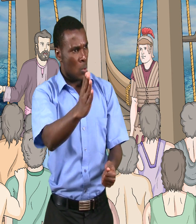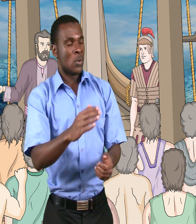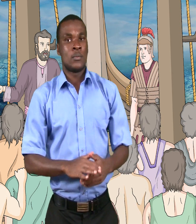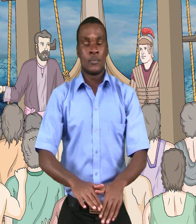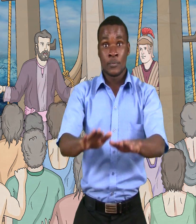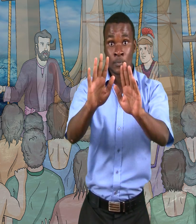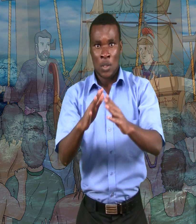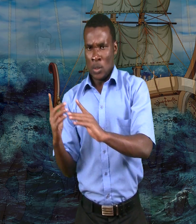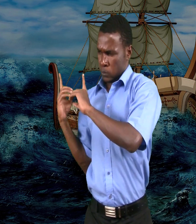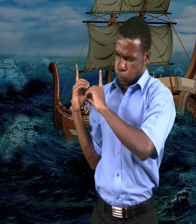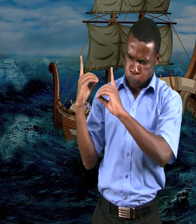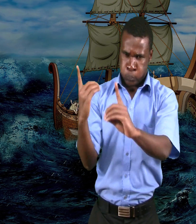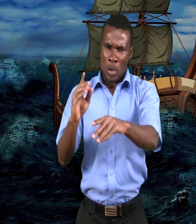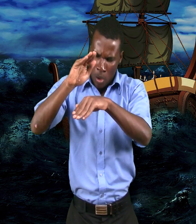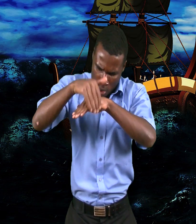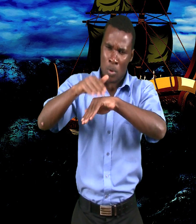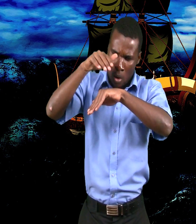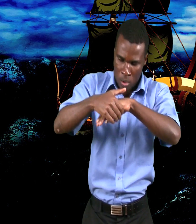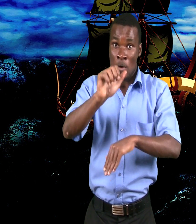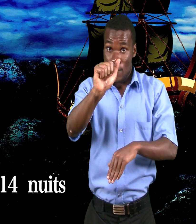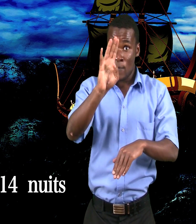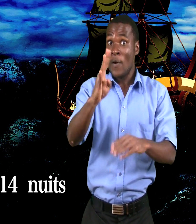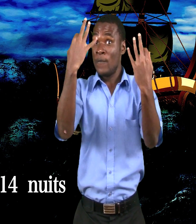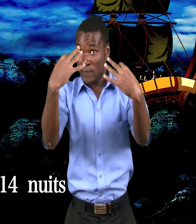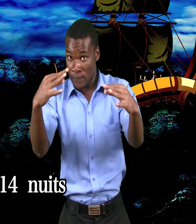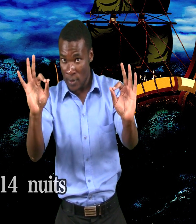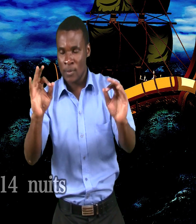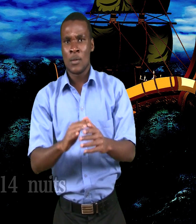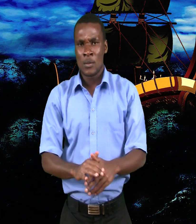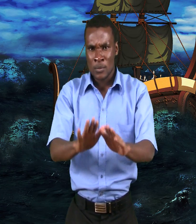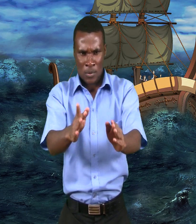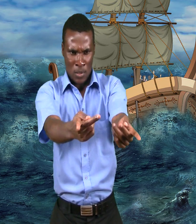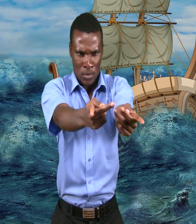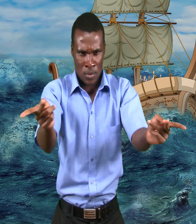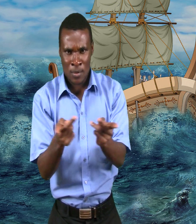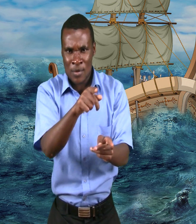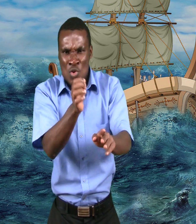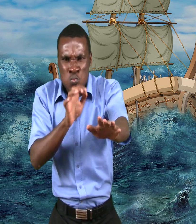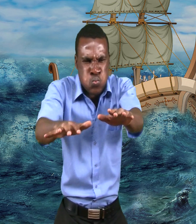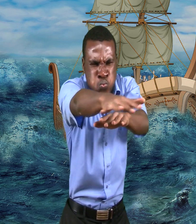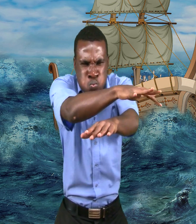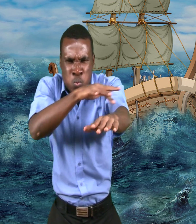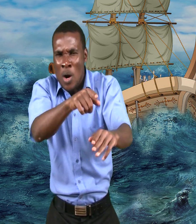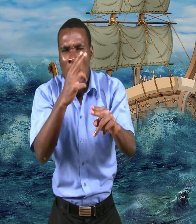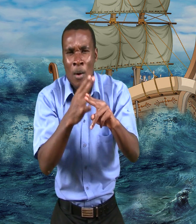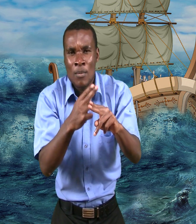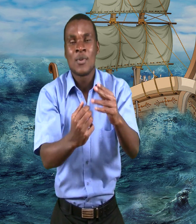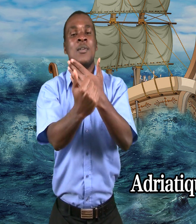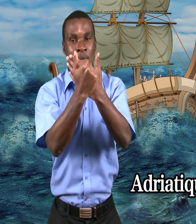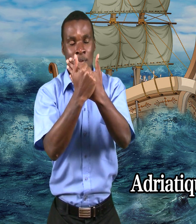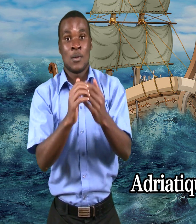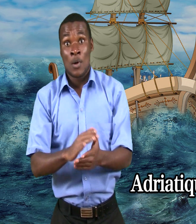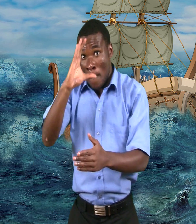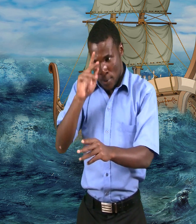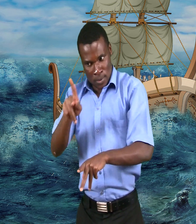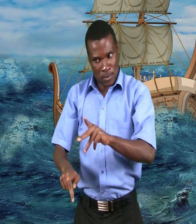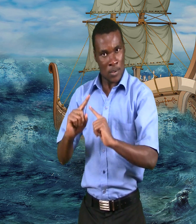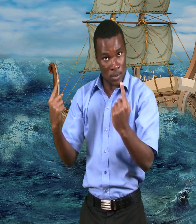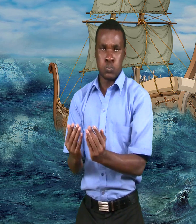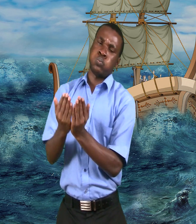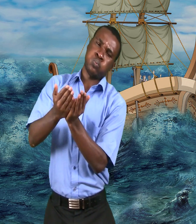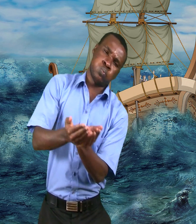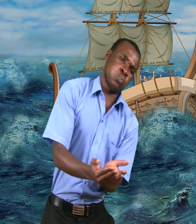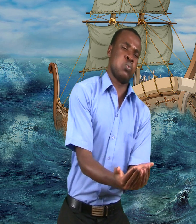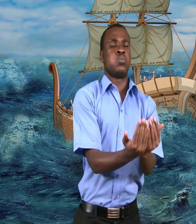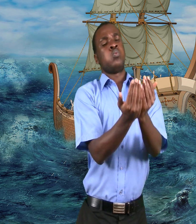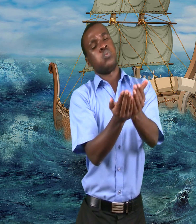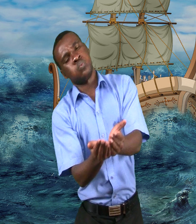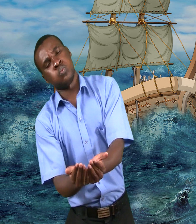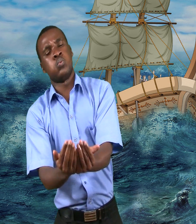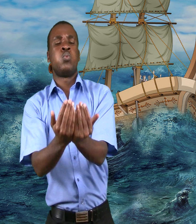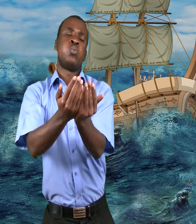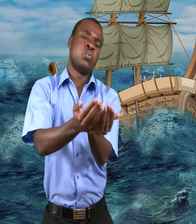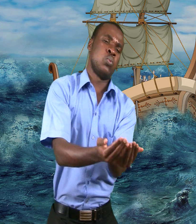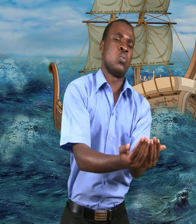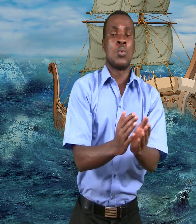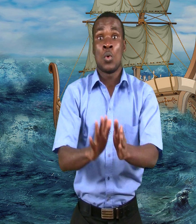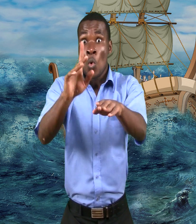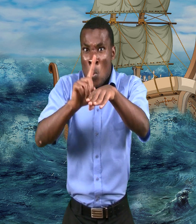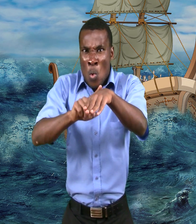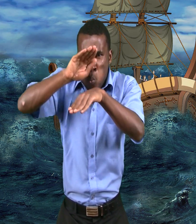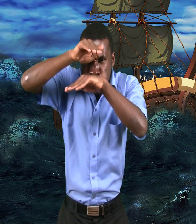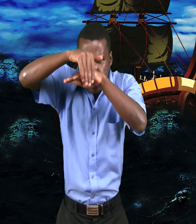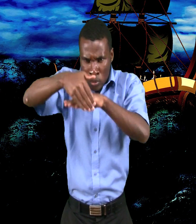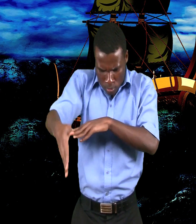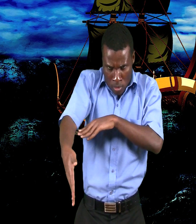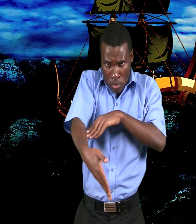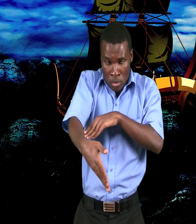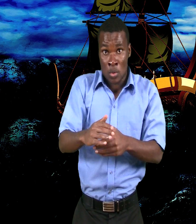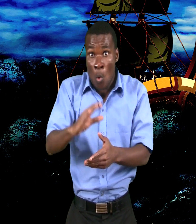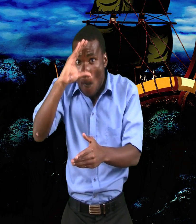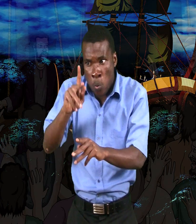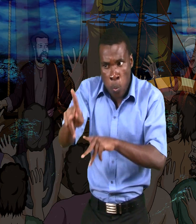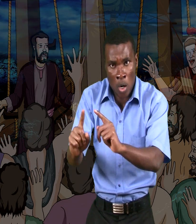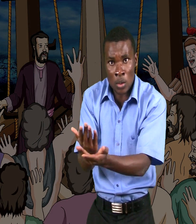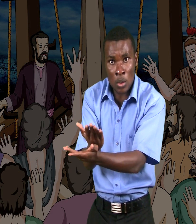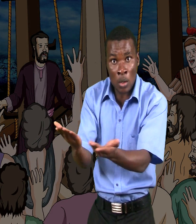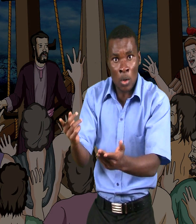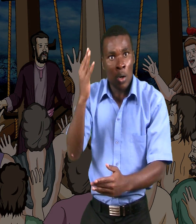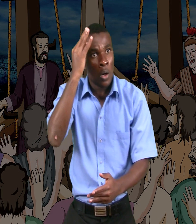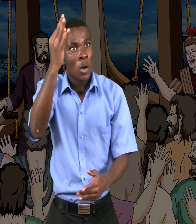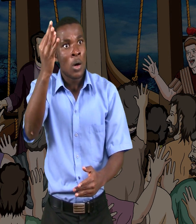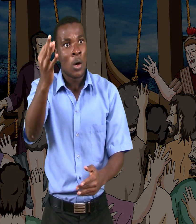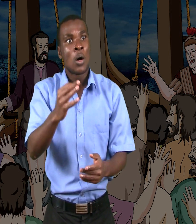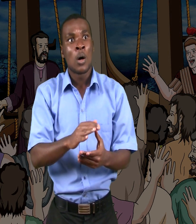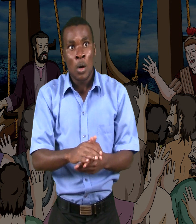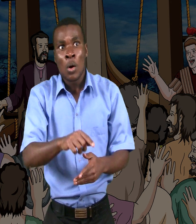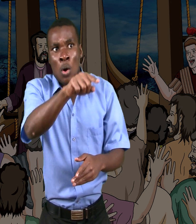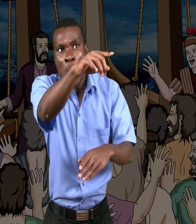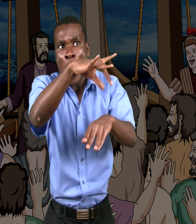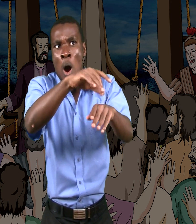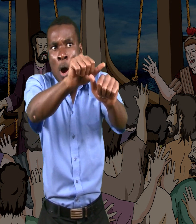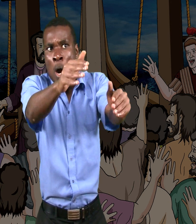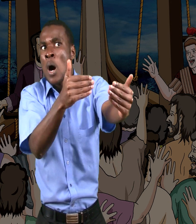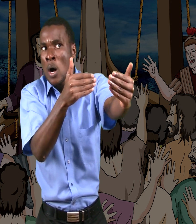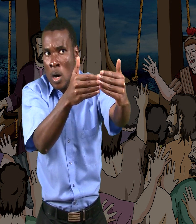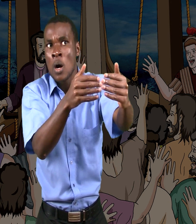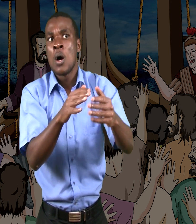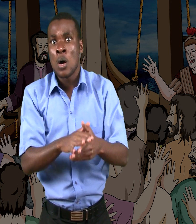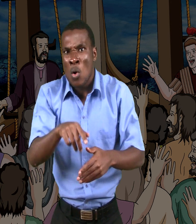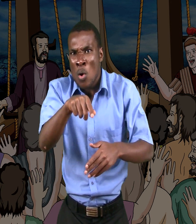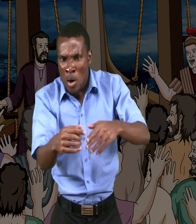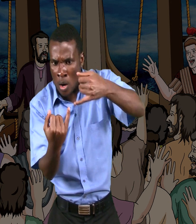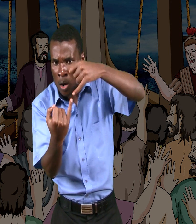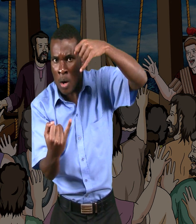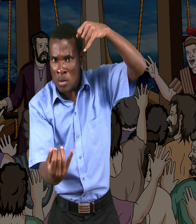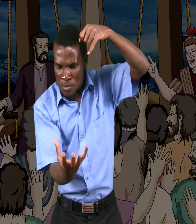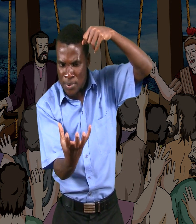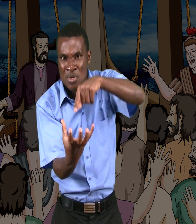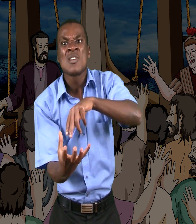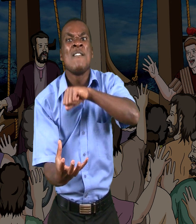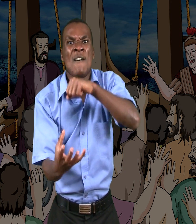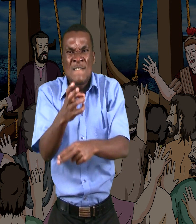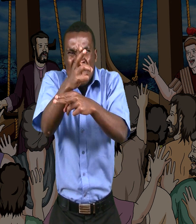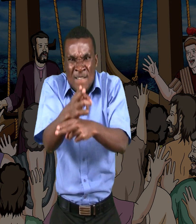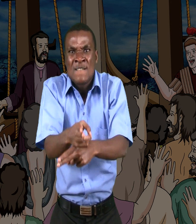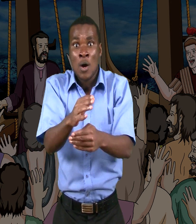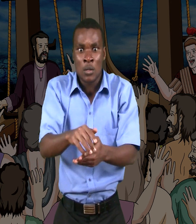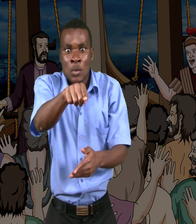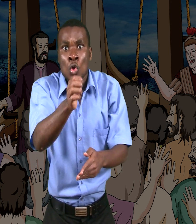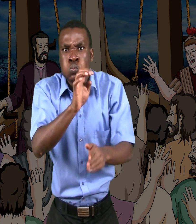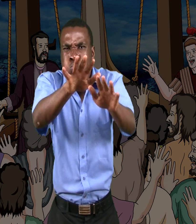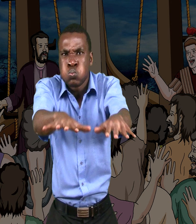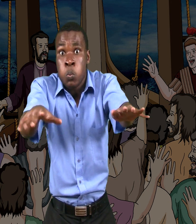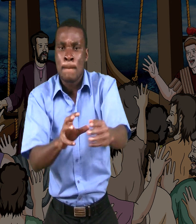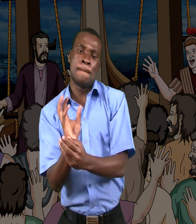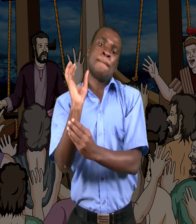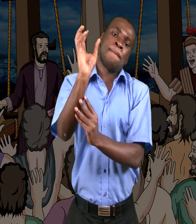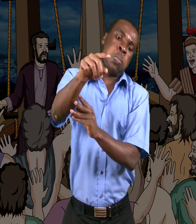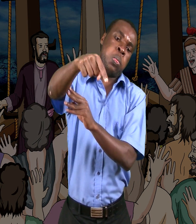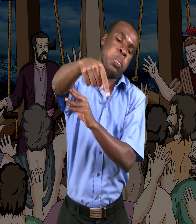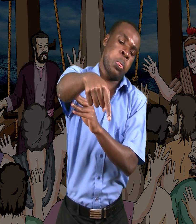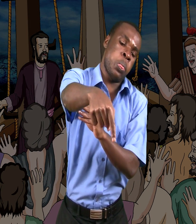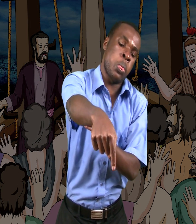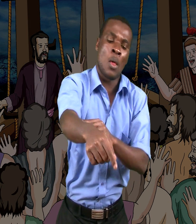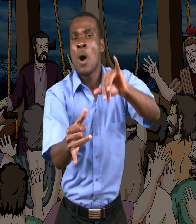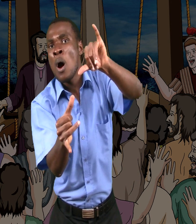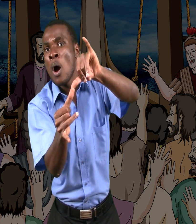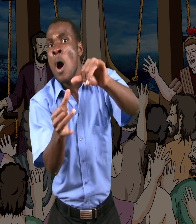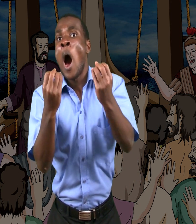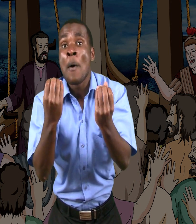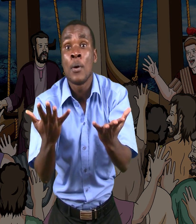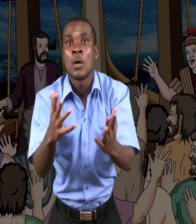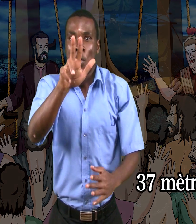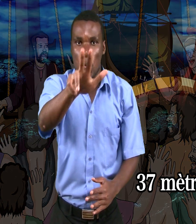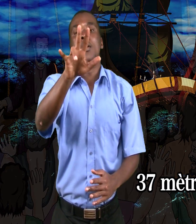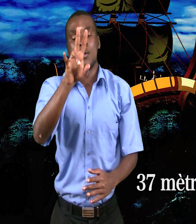On the fourteenth night we were still being driven across the Adriatic Sea. About midnight the sailors sensed they were approaching land.